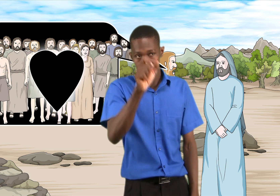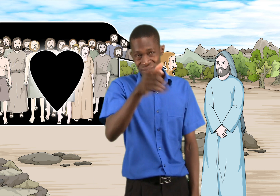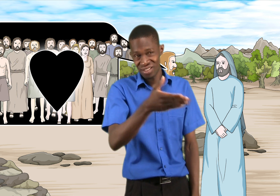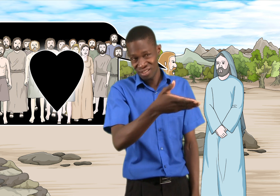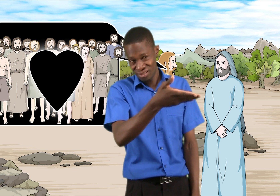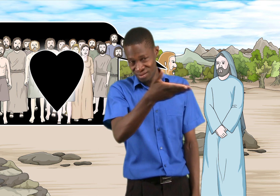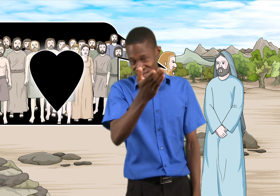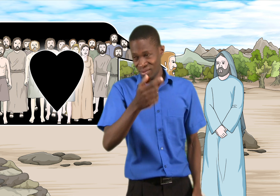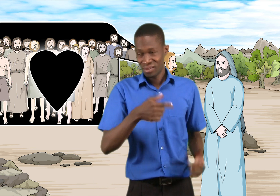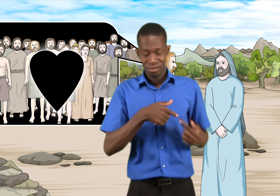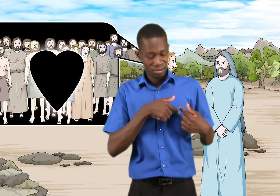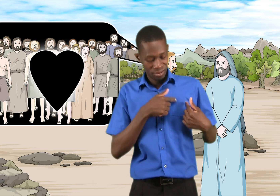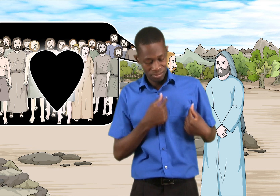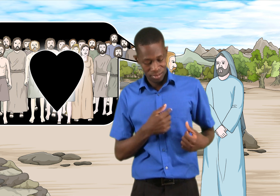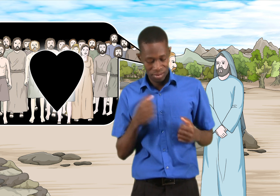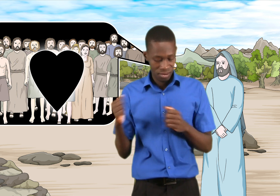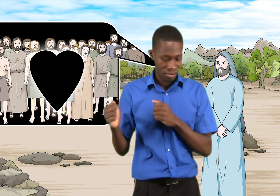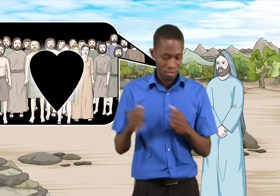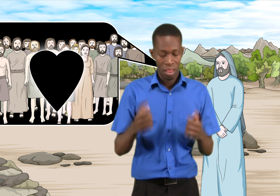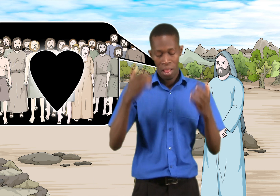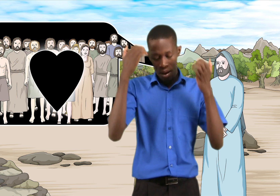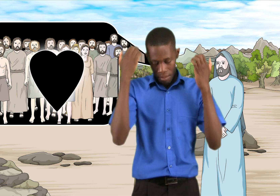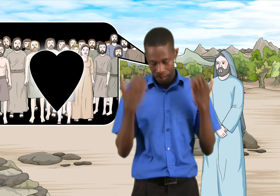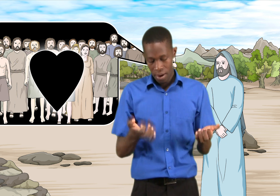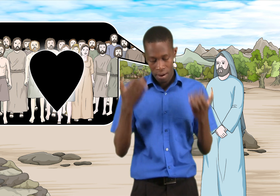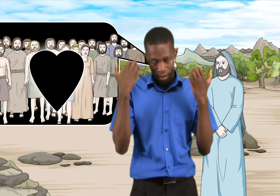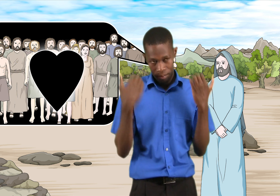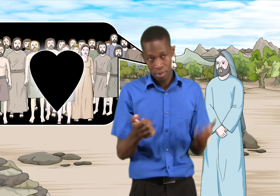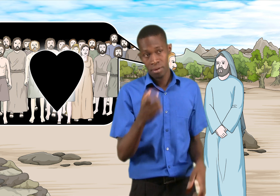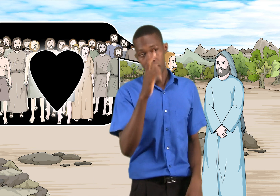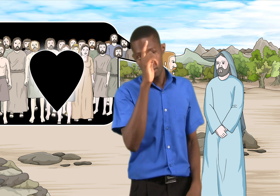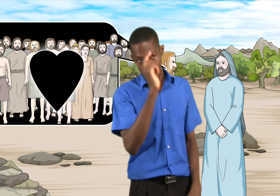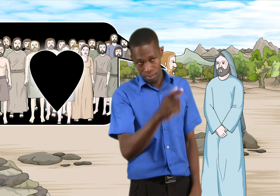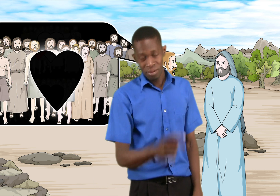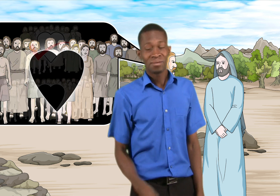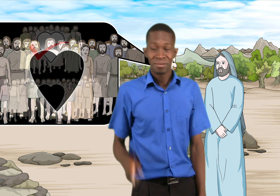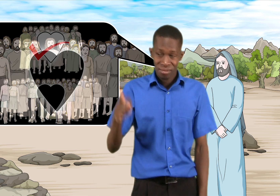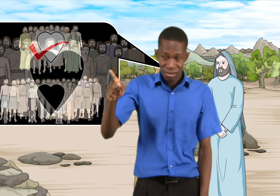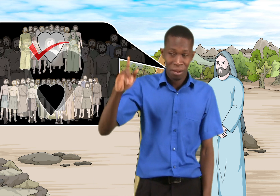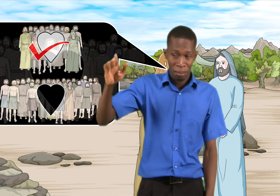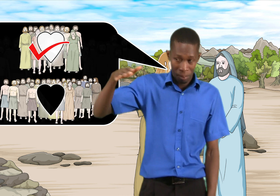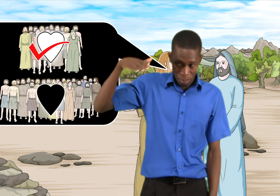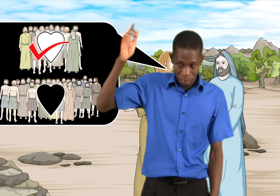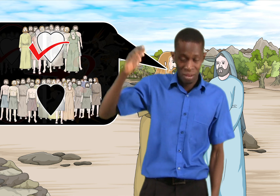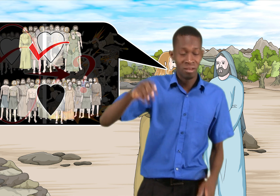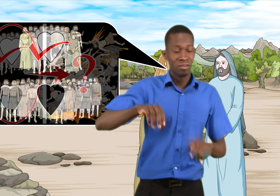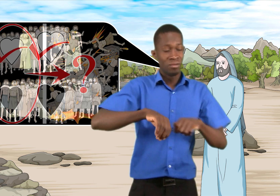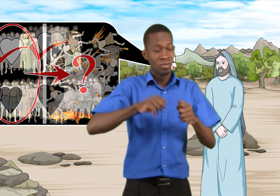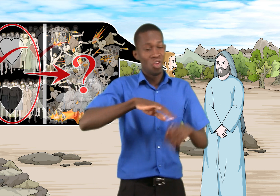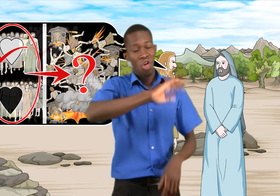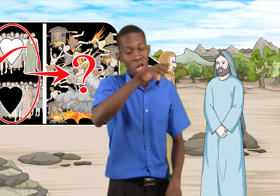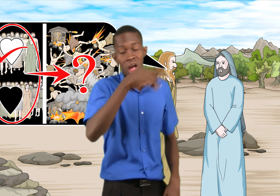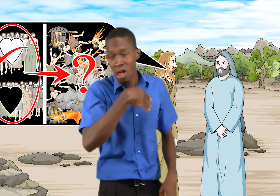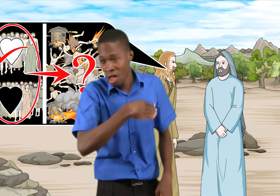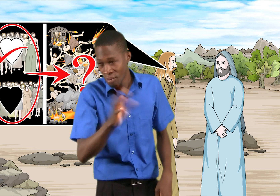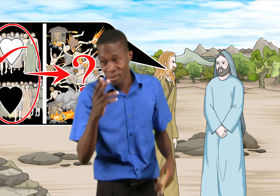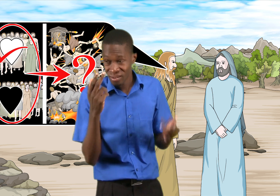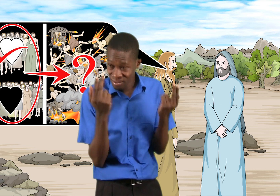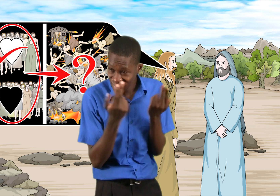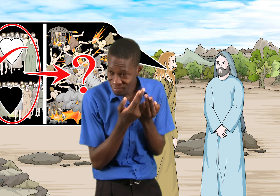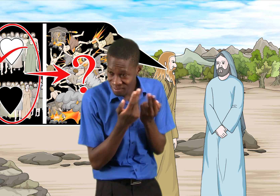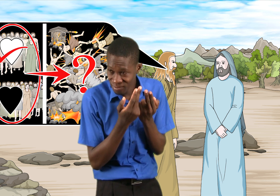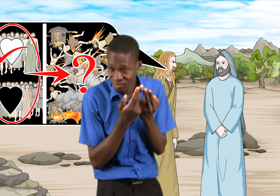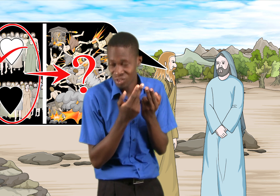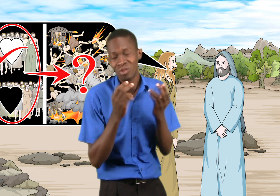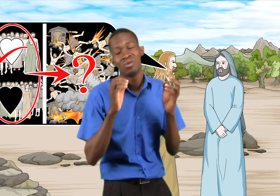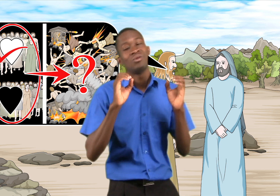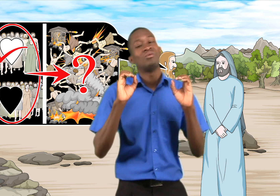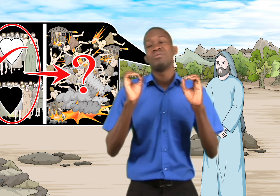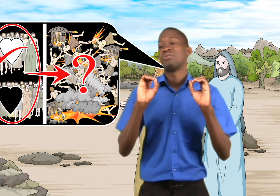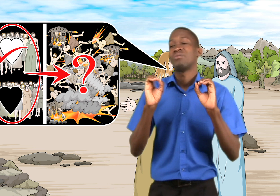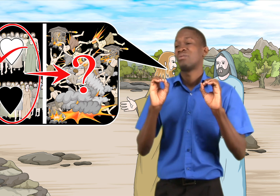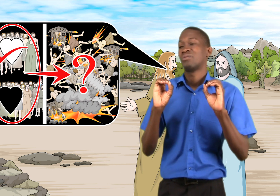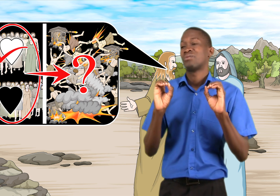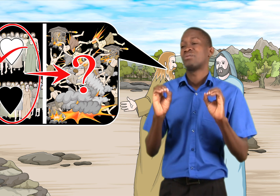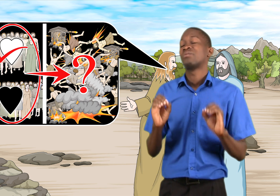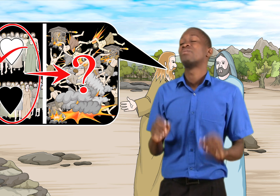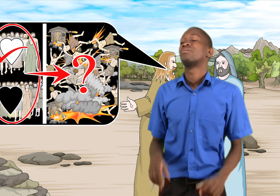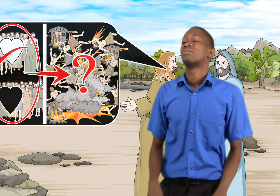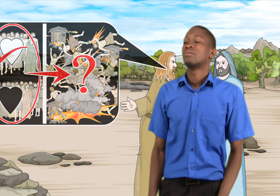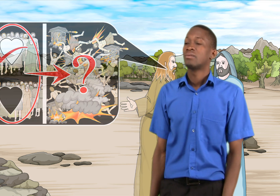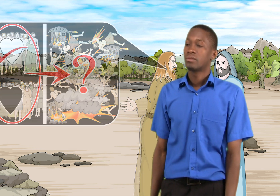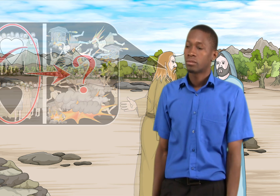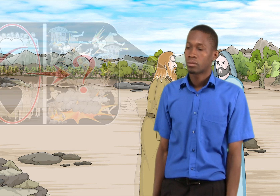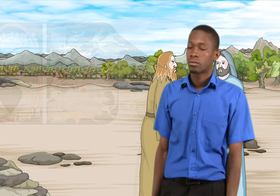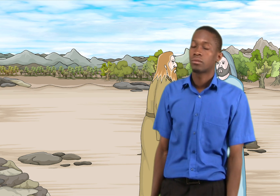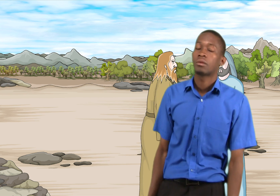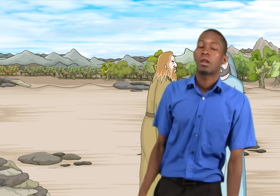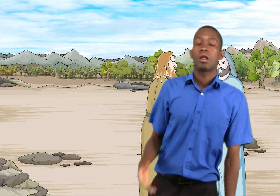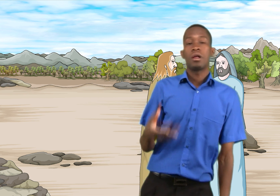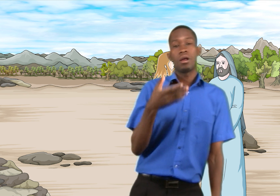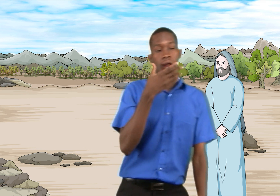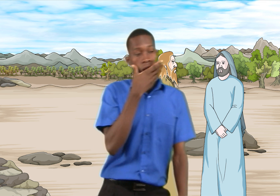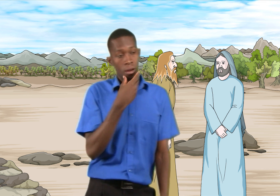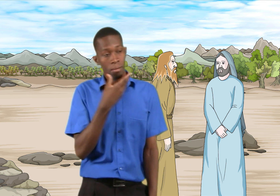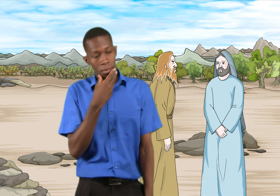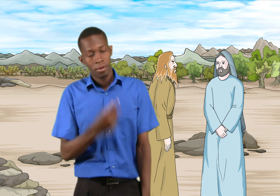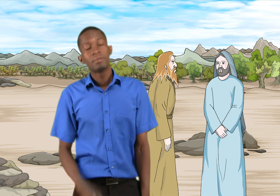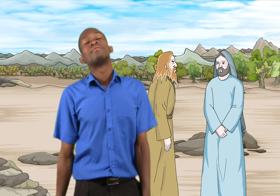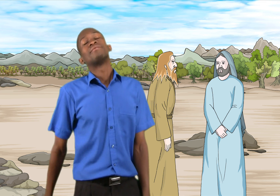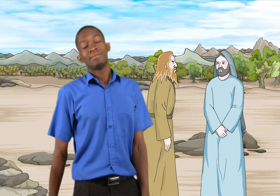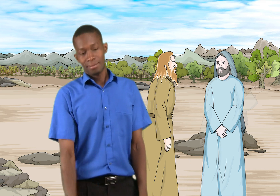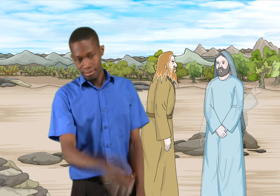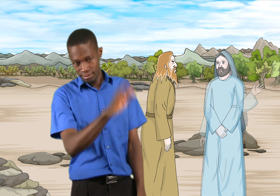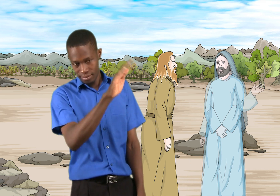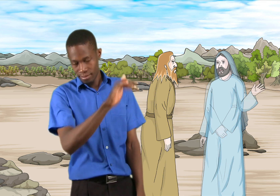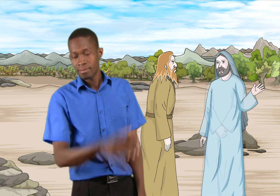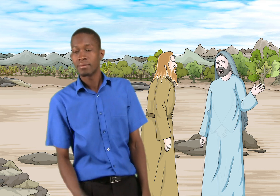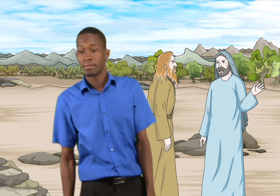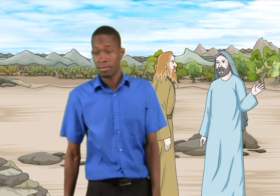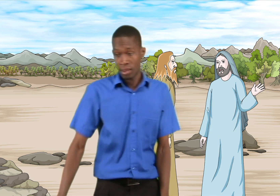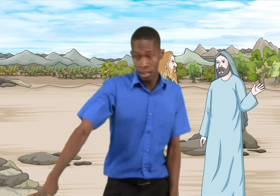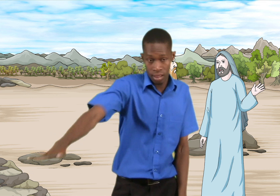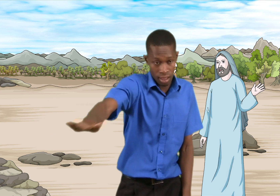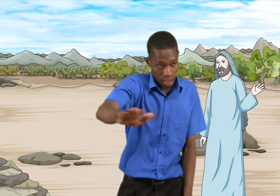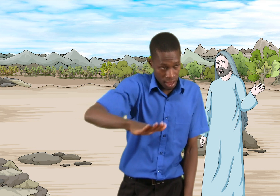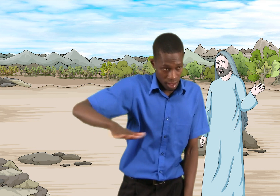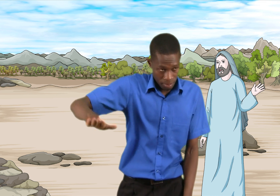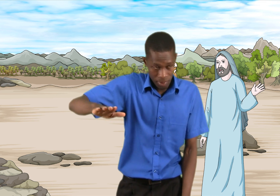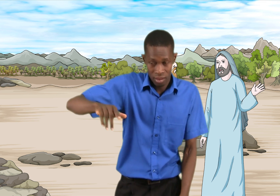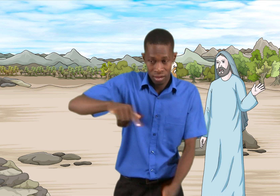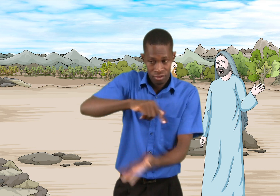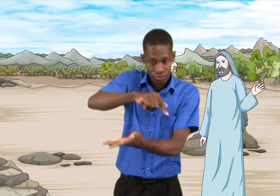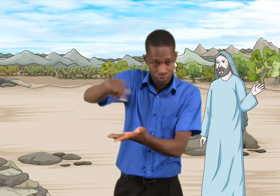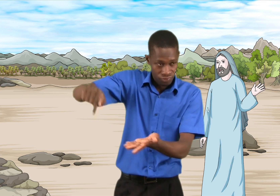Far be it from You! Will not the Judge of all the earth do what is right?”